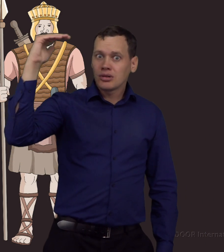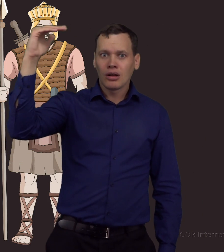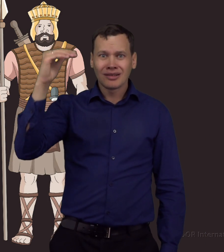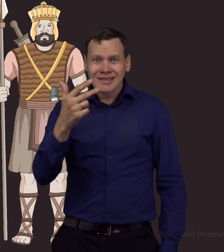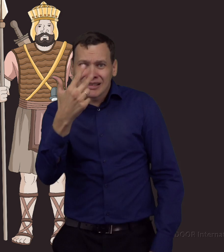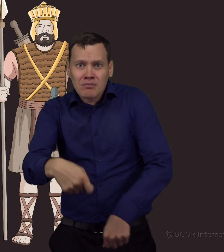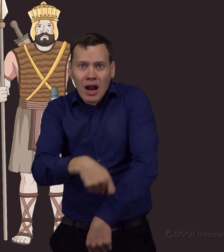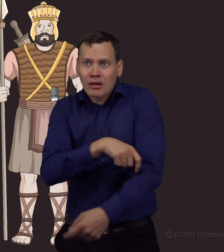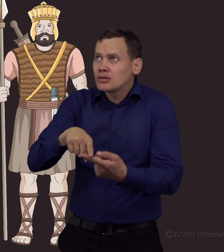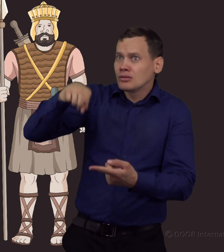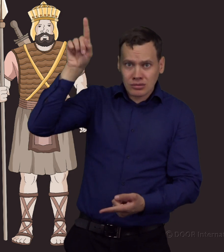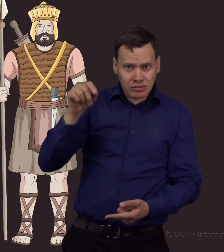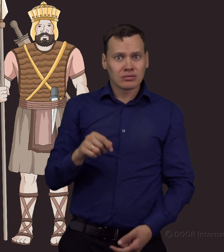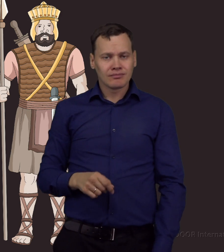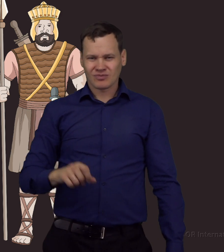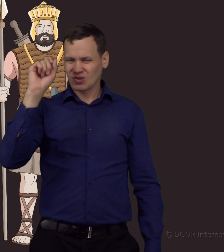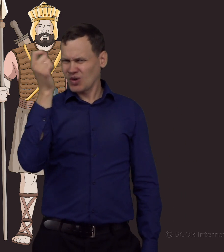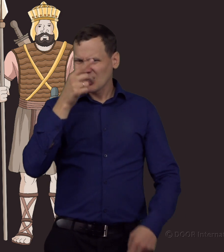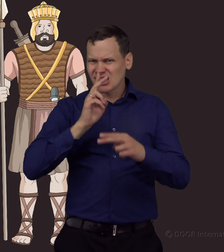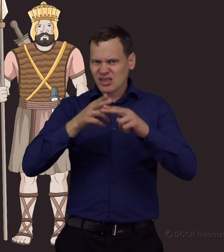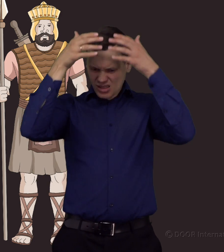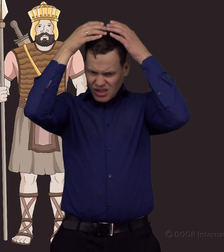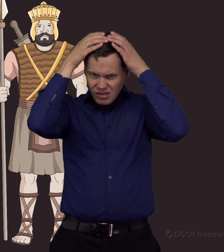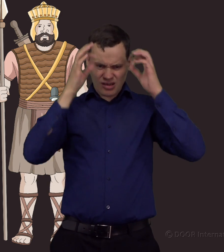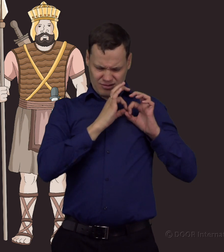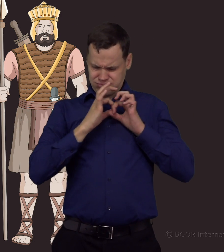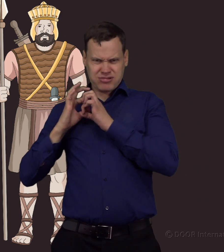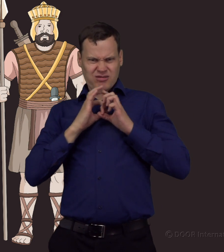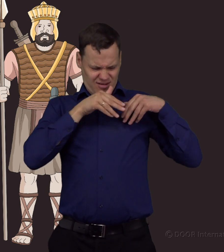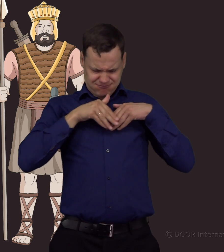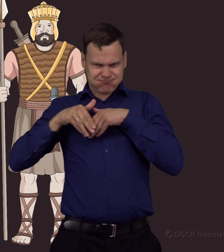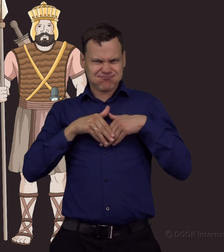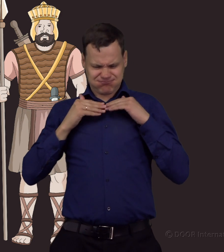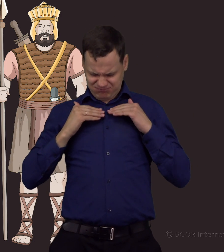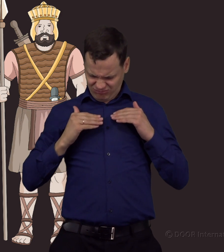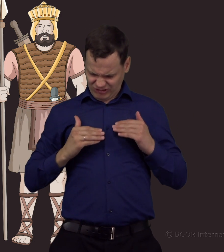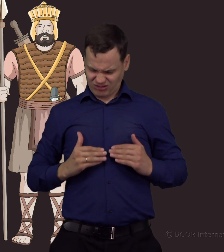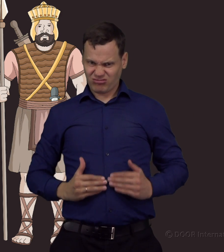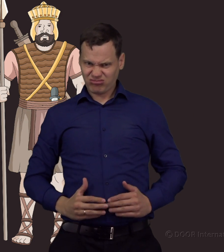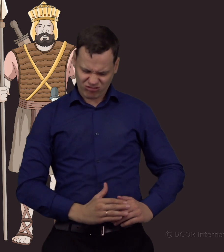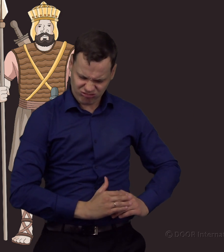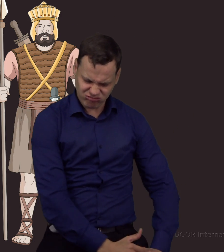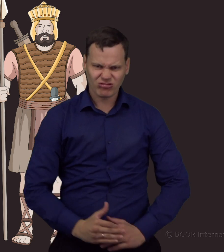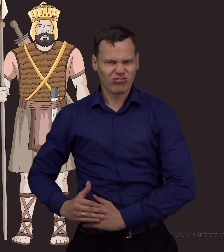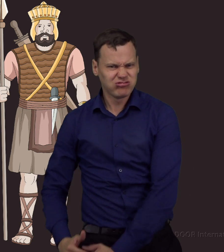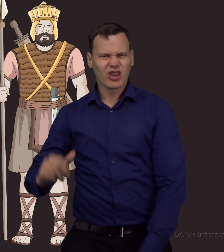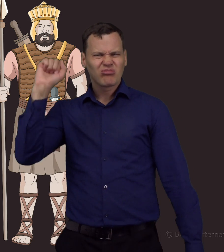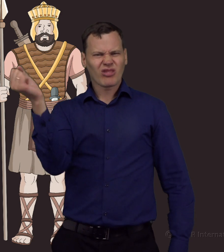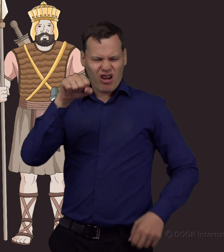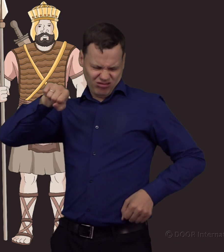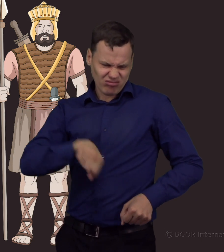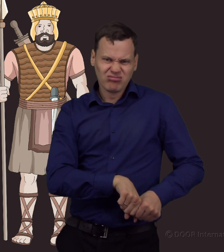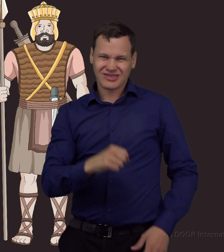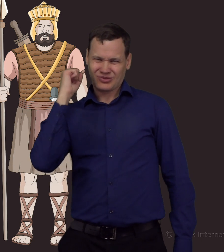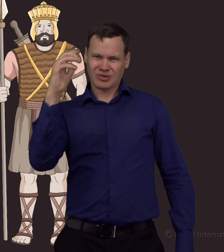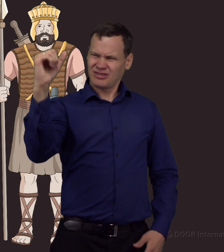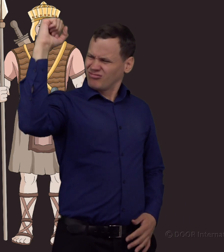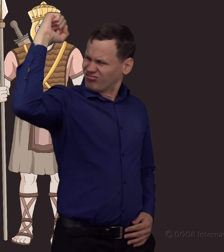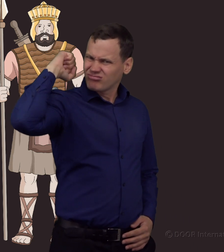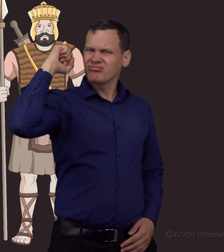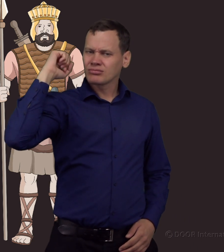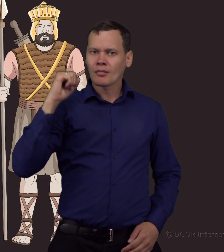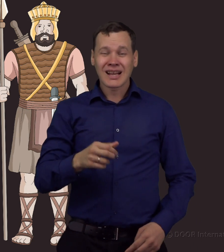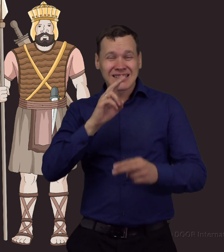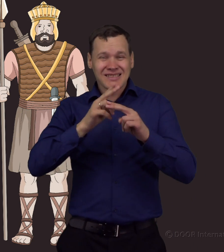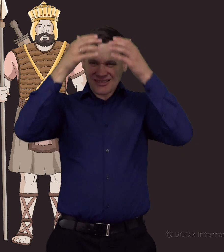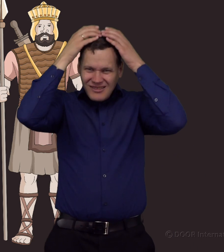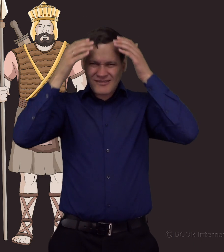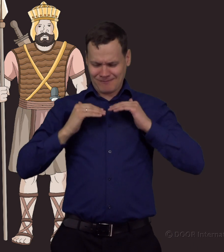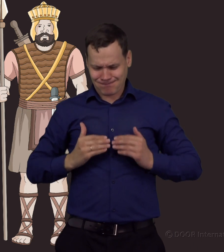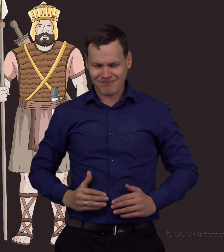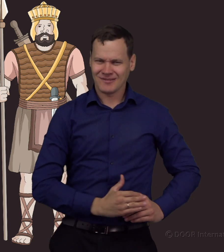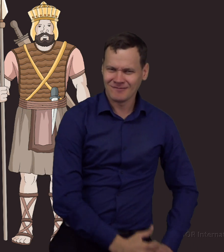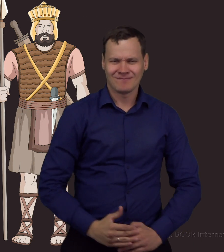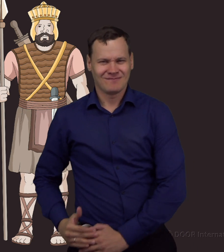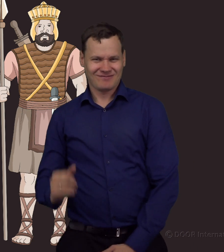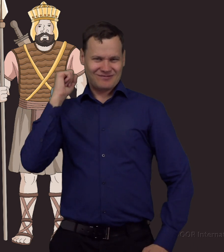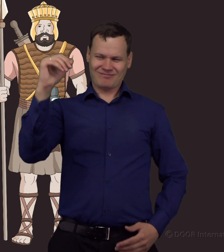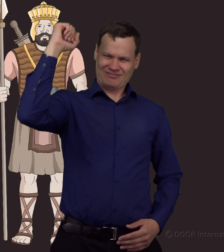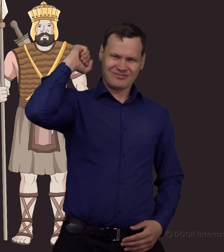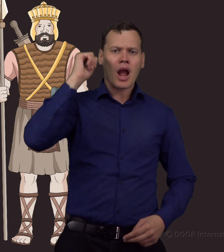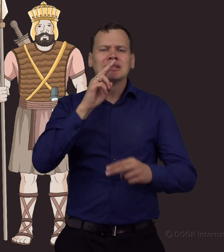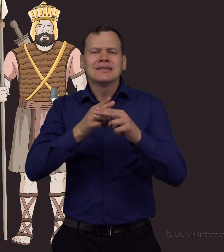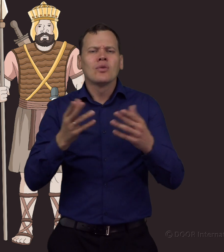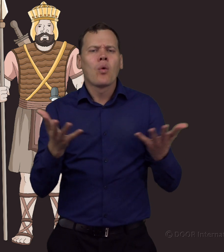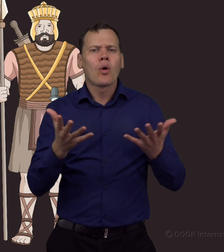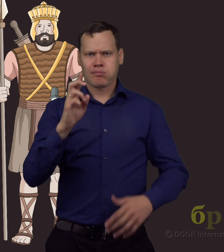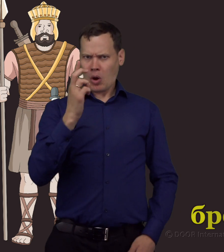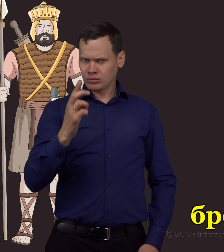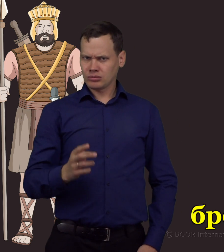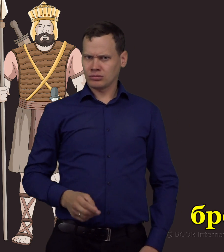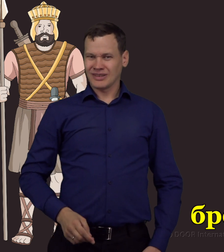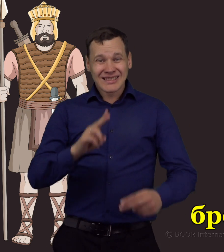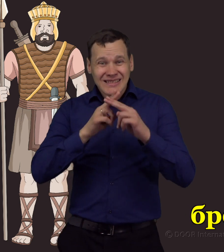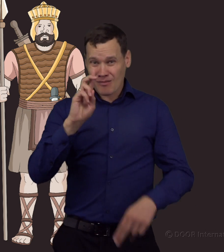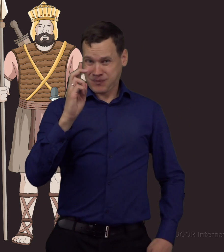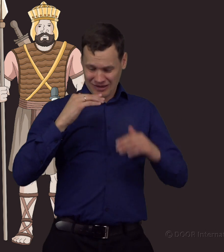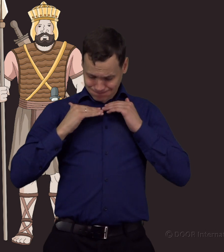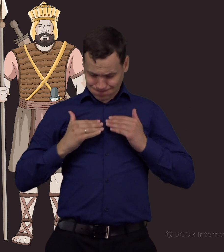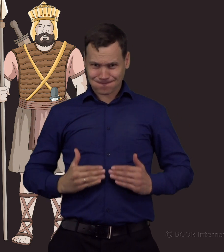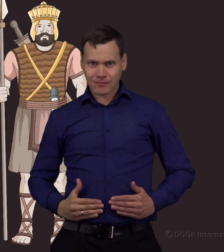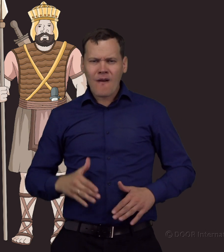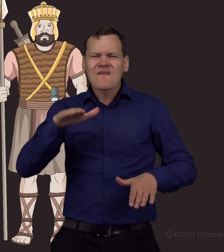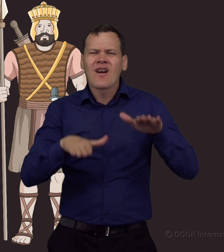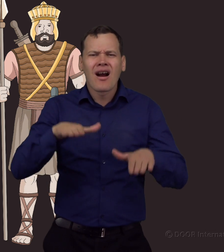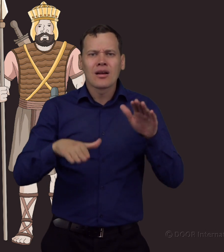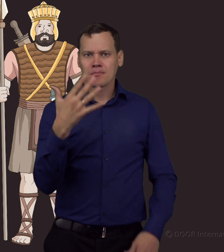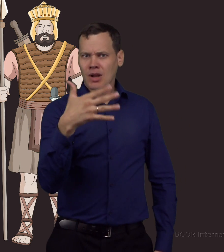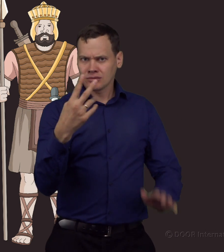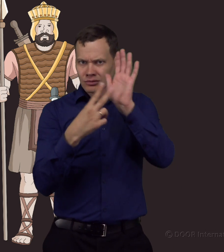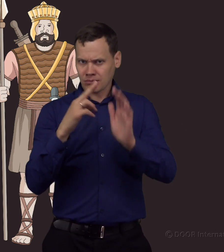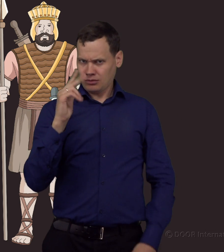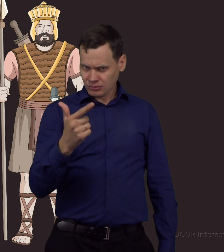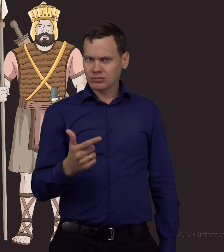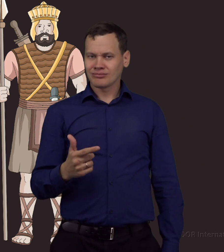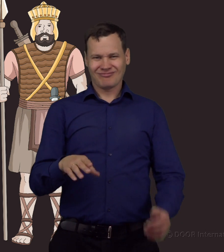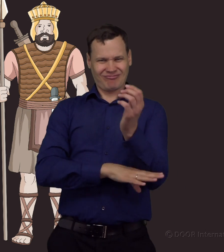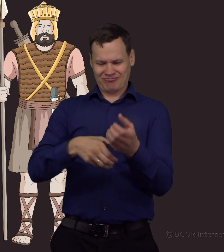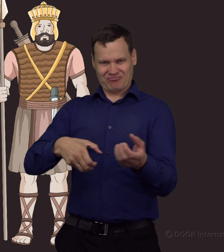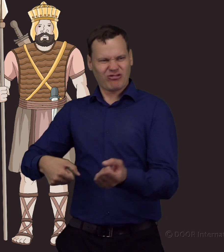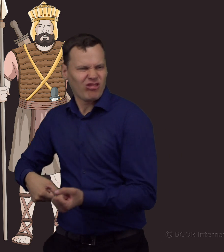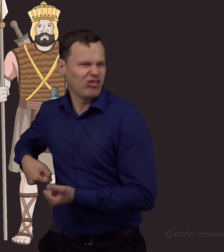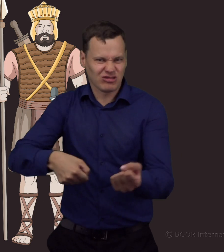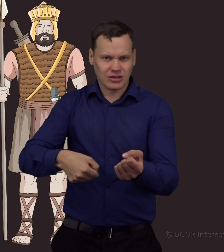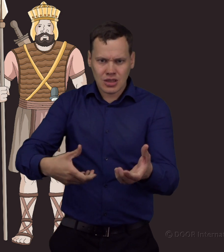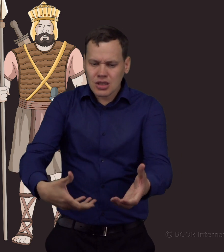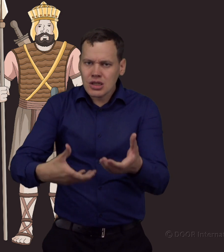He wore a bronze coat of mail weighing five thousand shekels, and he had armor of bronze on his legs and a javelin of bronze slung between his shoulders.